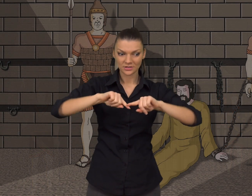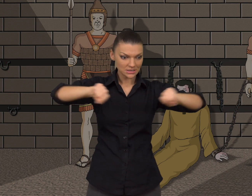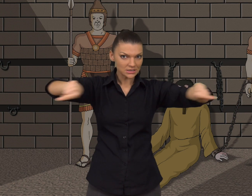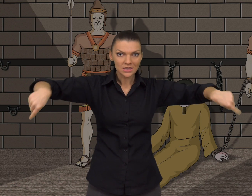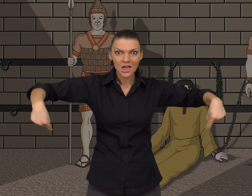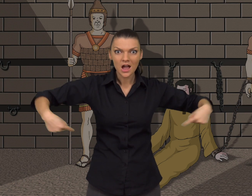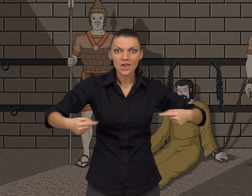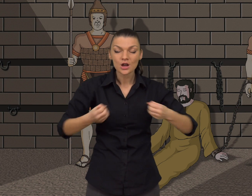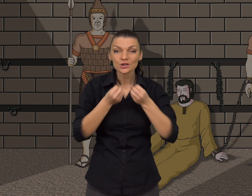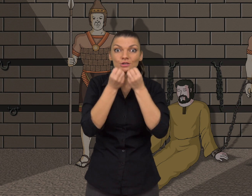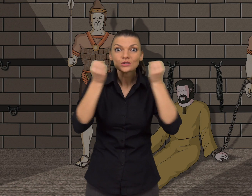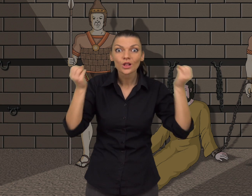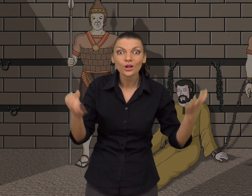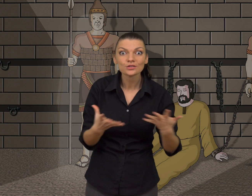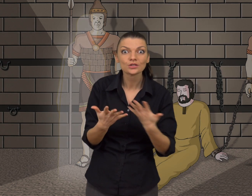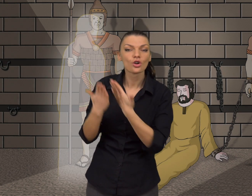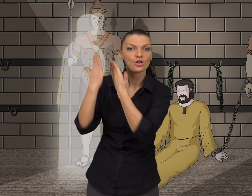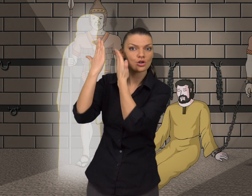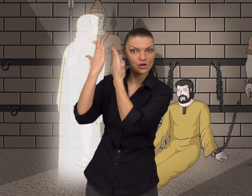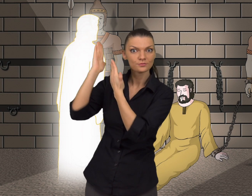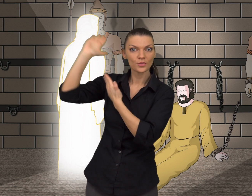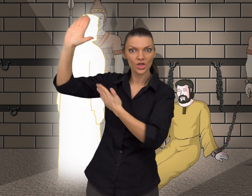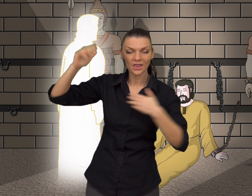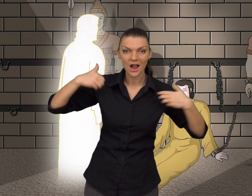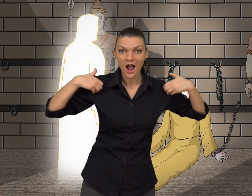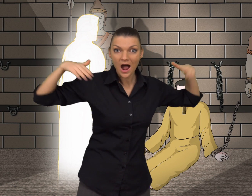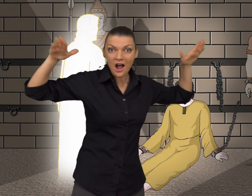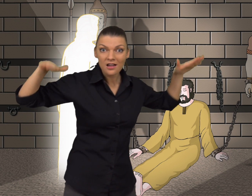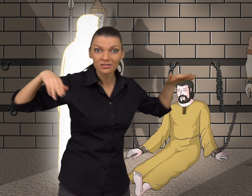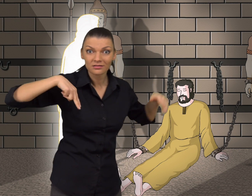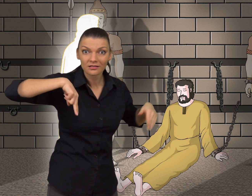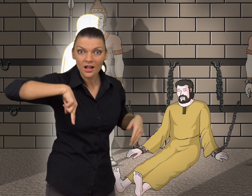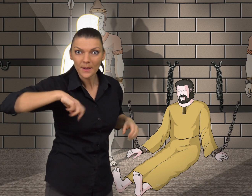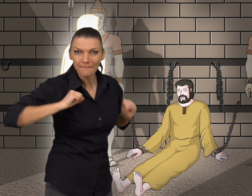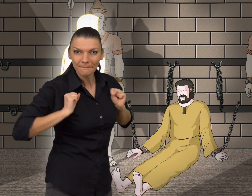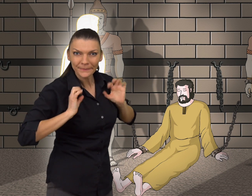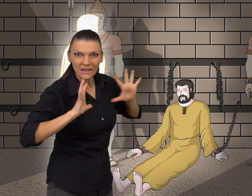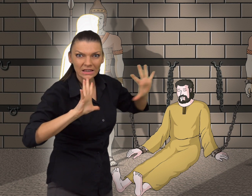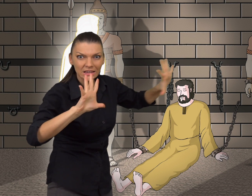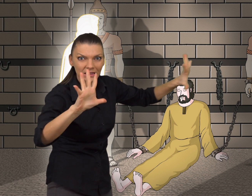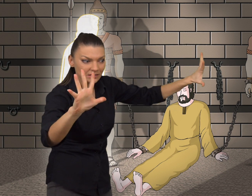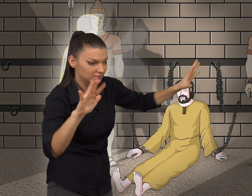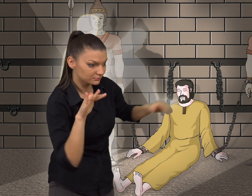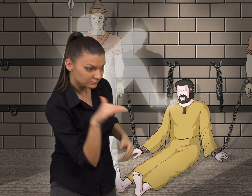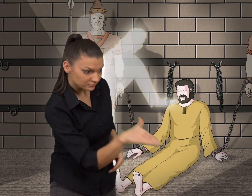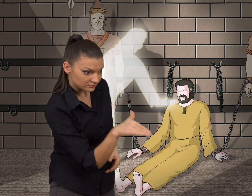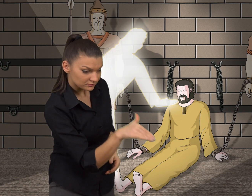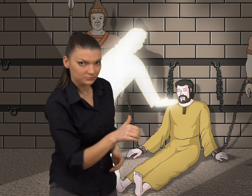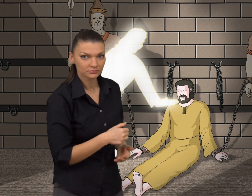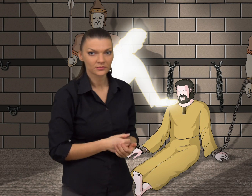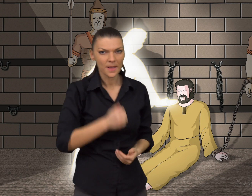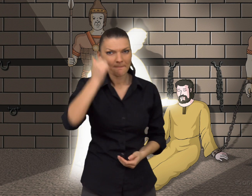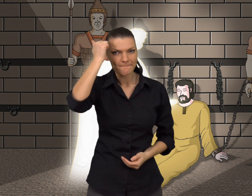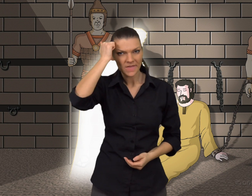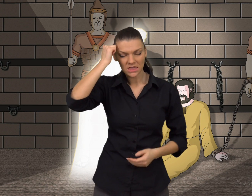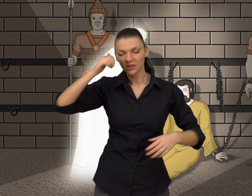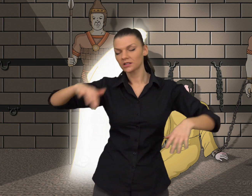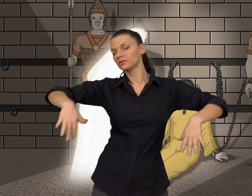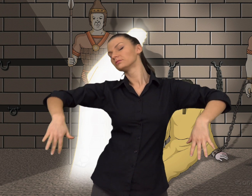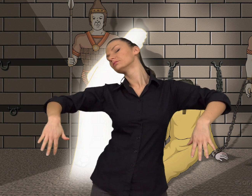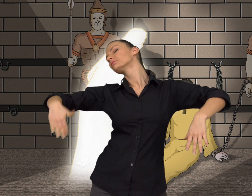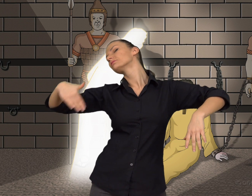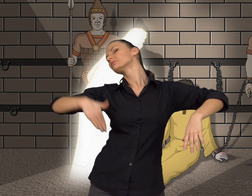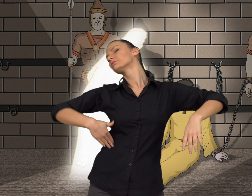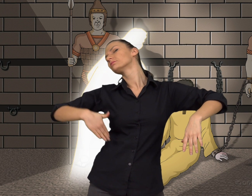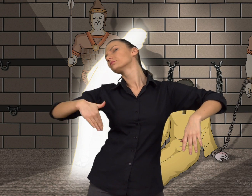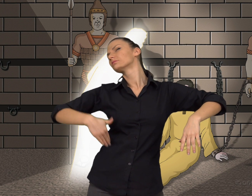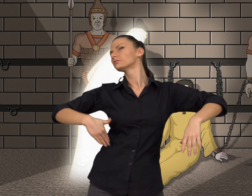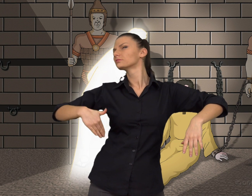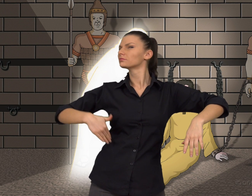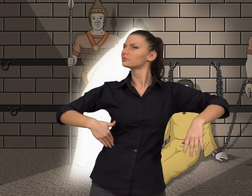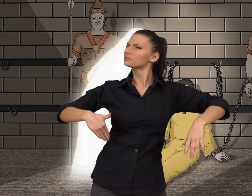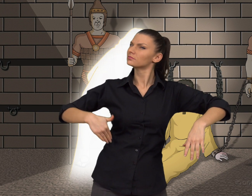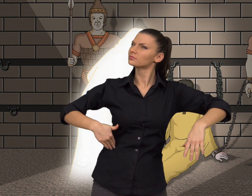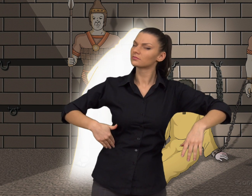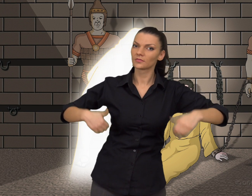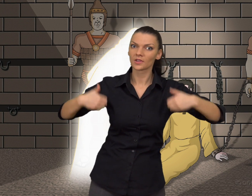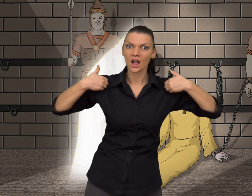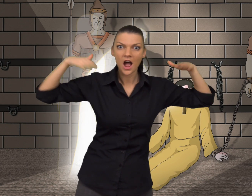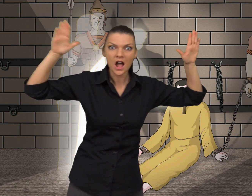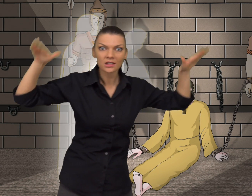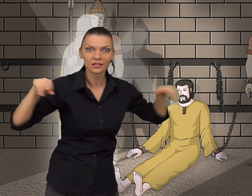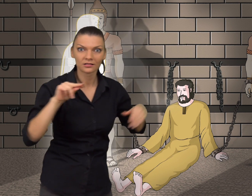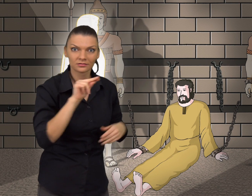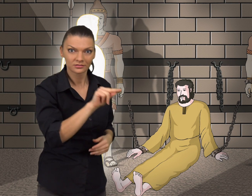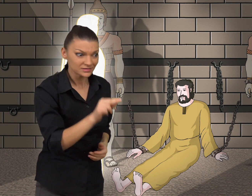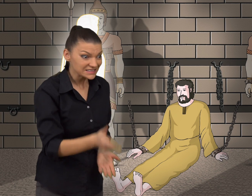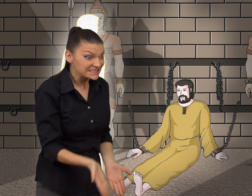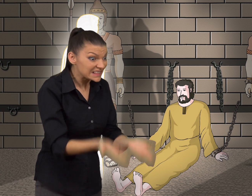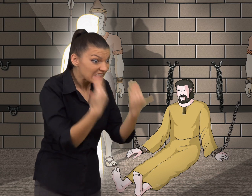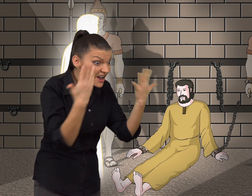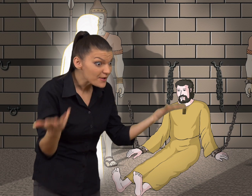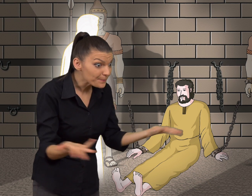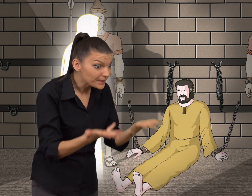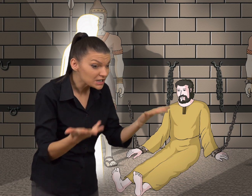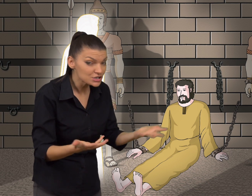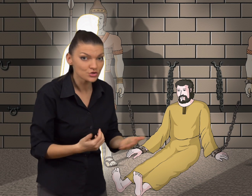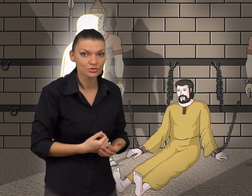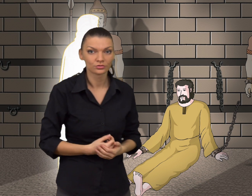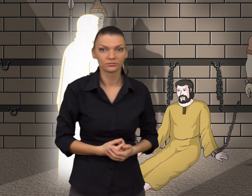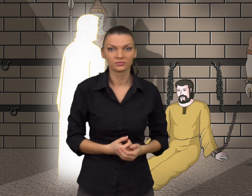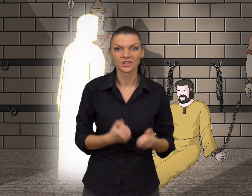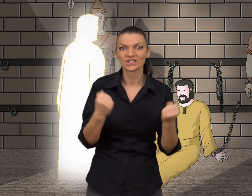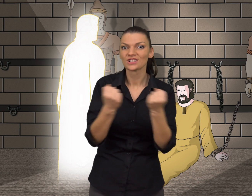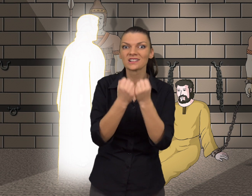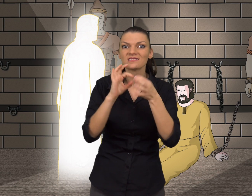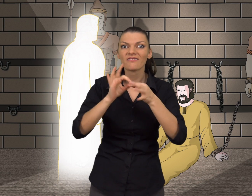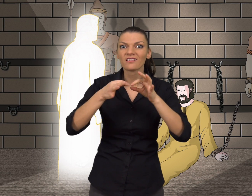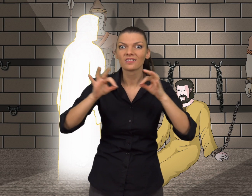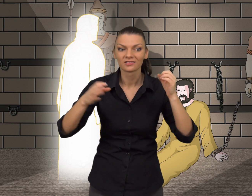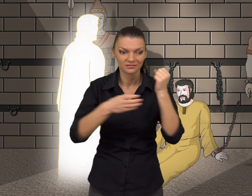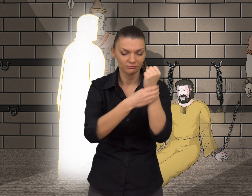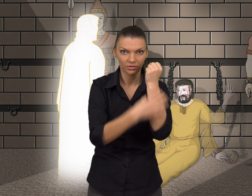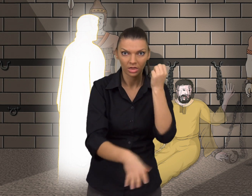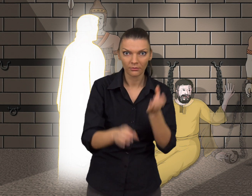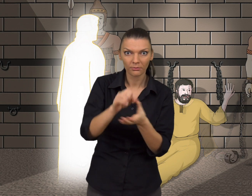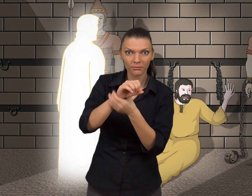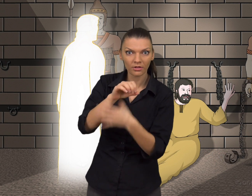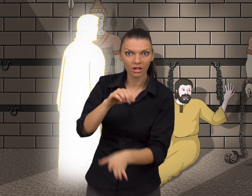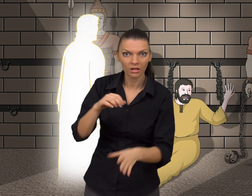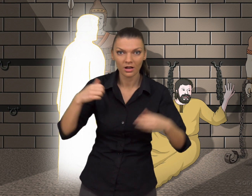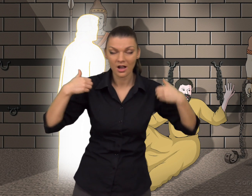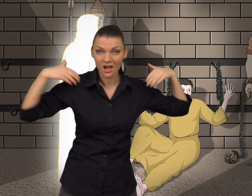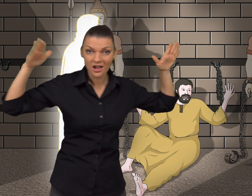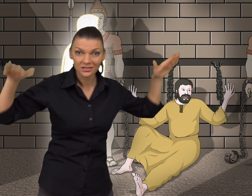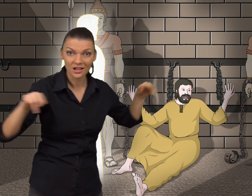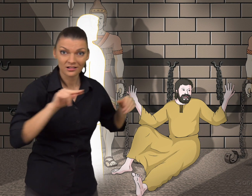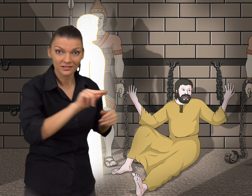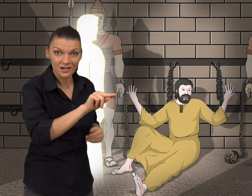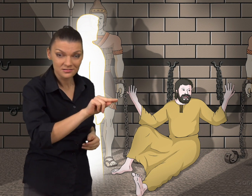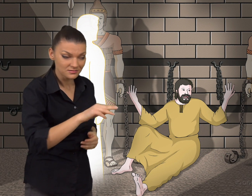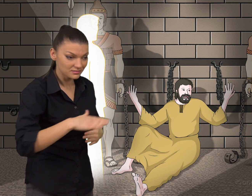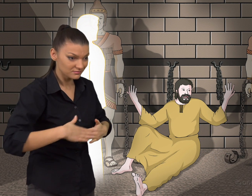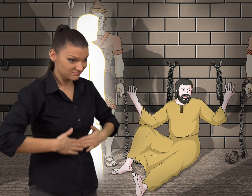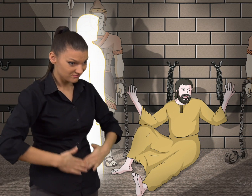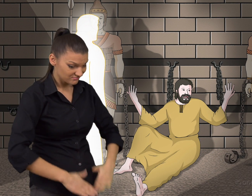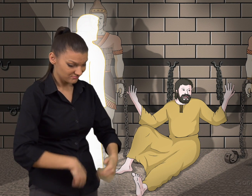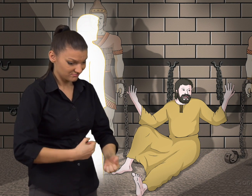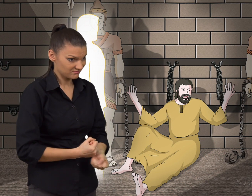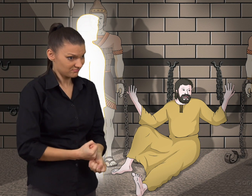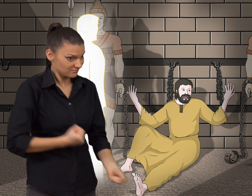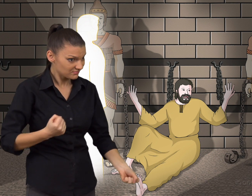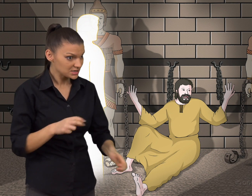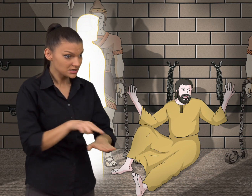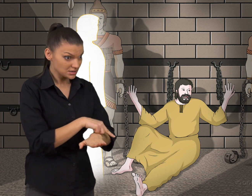Suddenly an angel of the Lord appeared and a light shone in the cell. He tapped Peter on the side and woke him up, saying, “Get up quickly.”